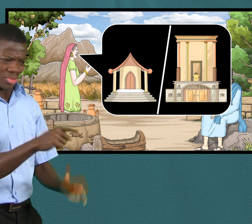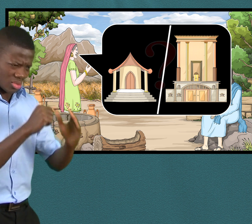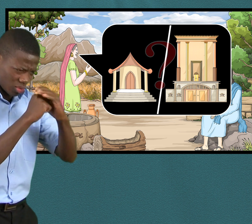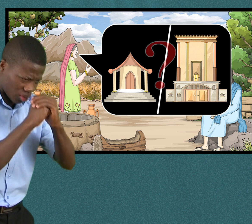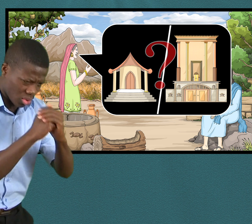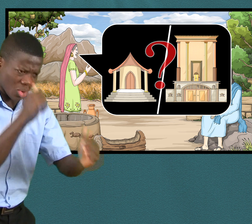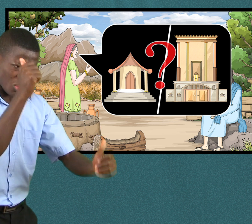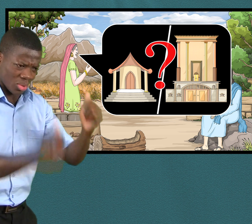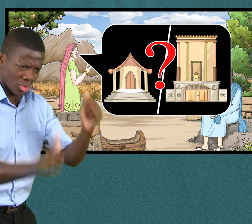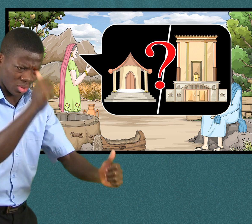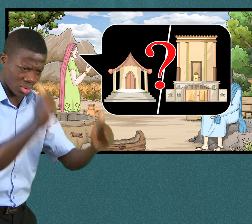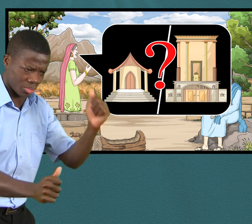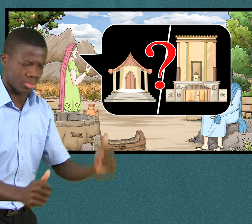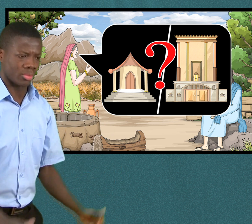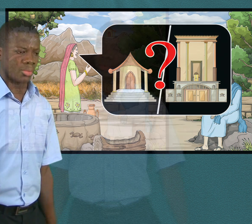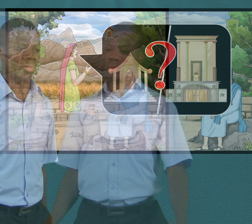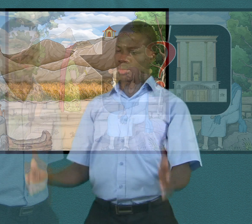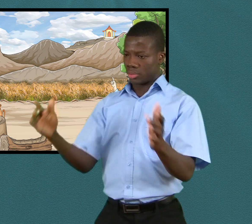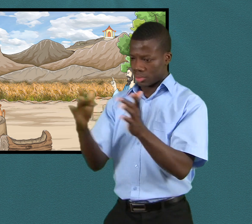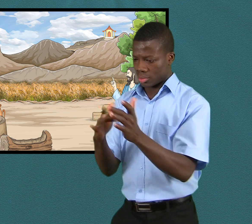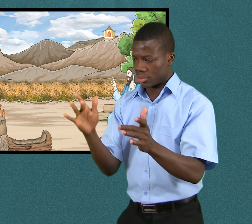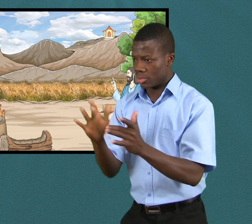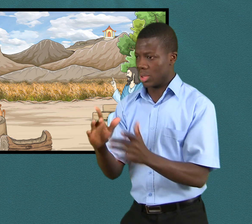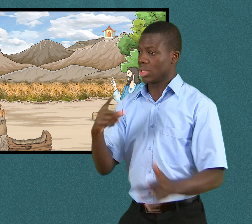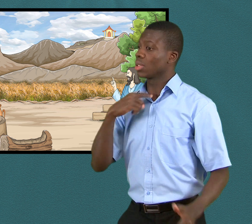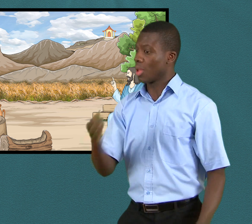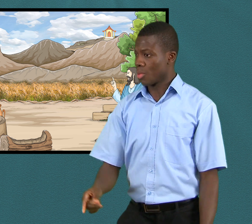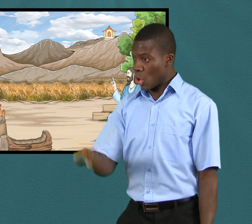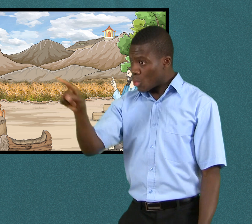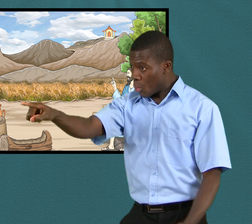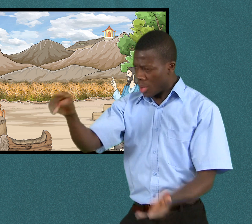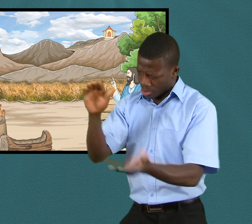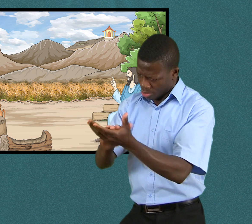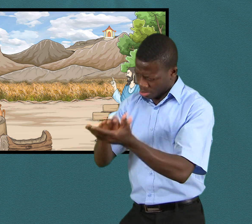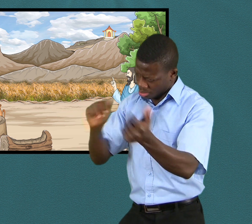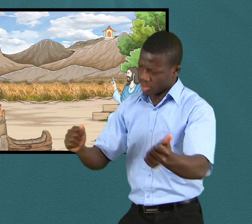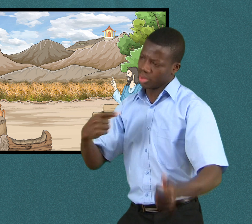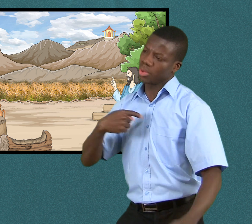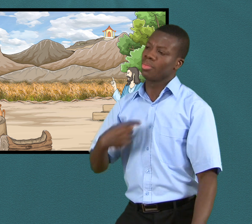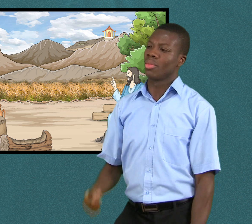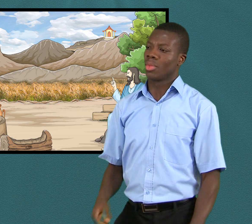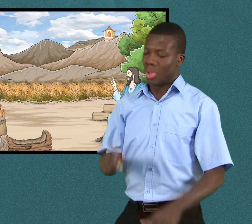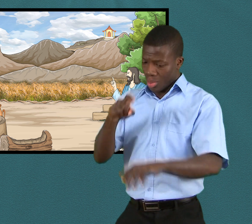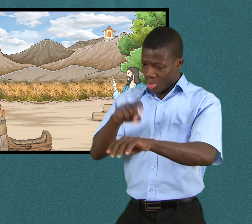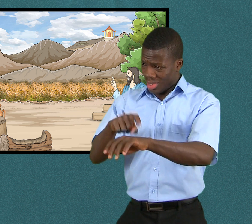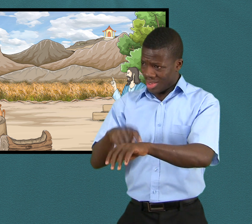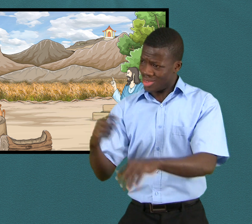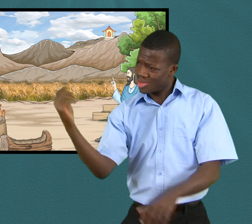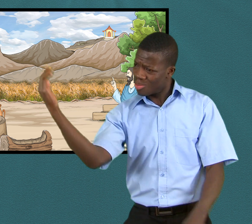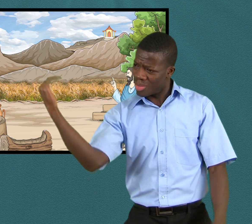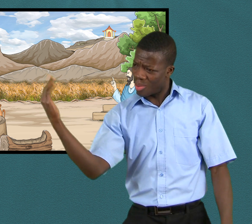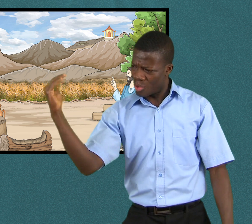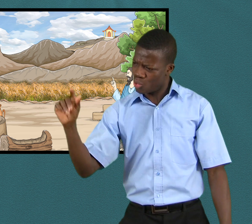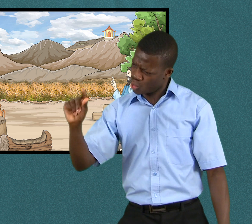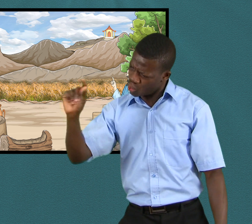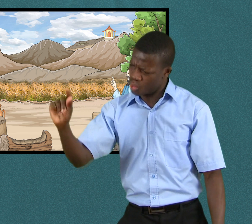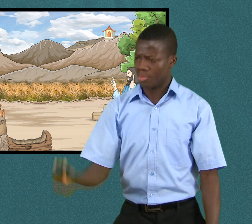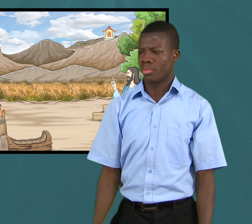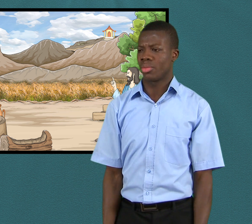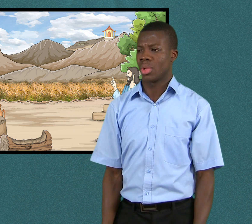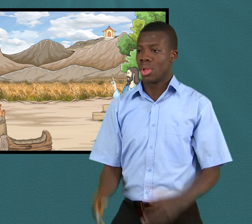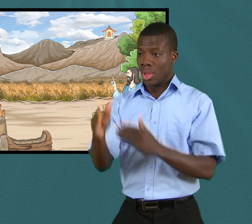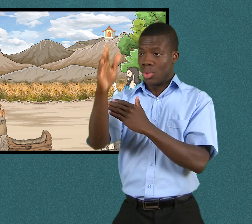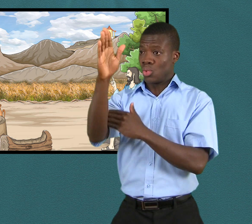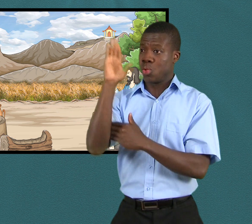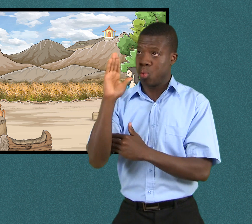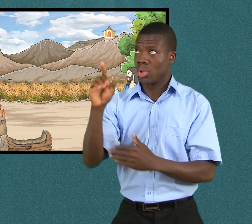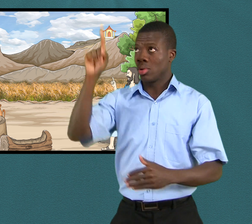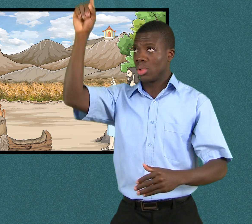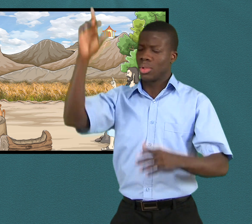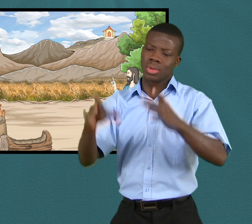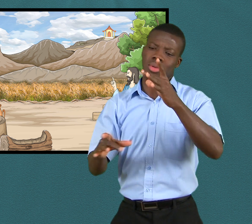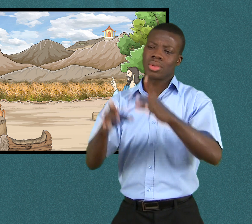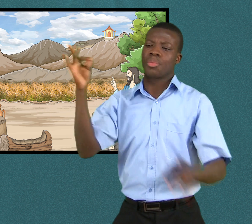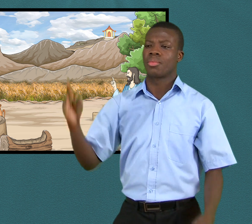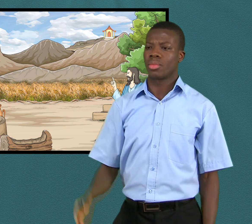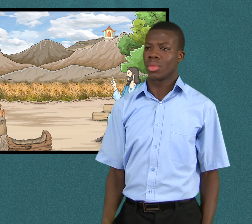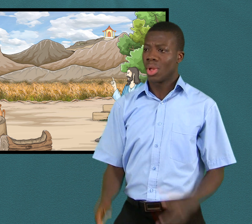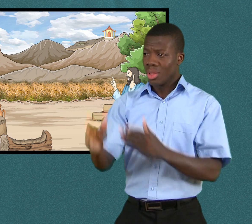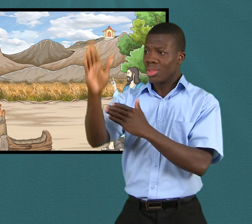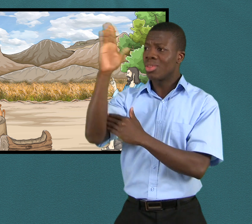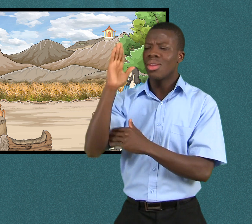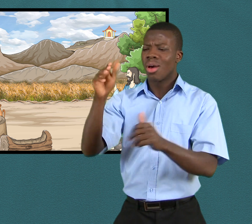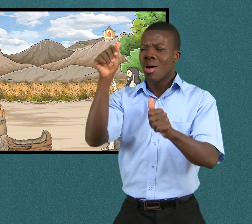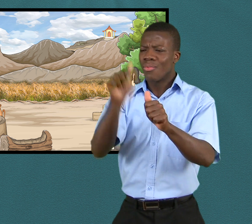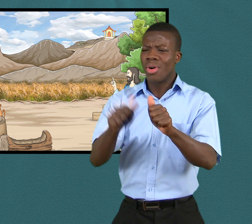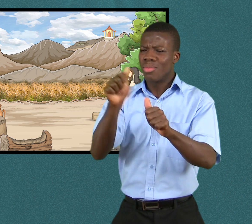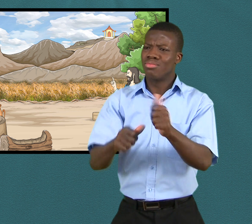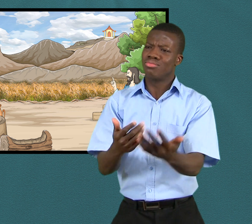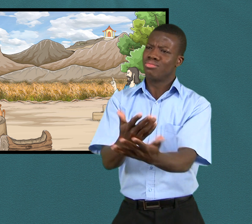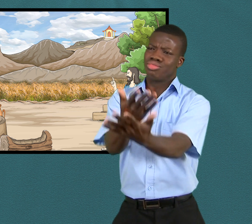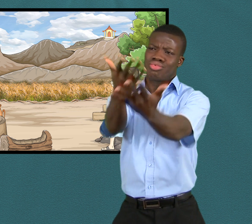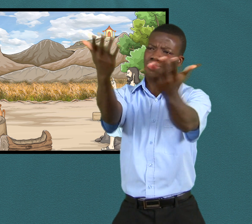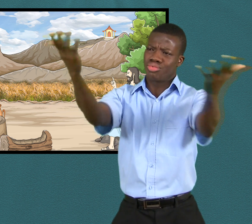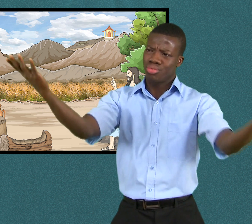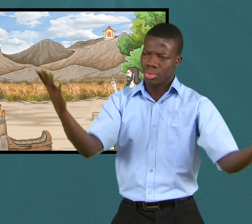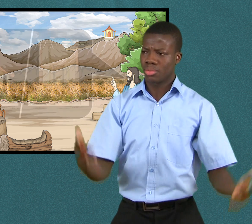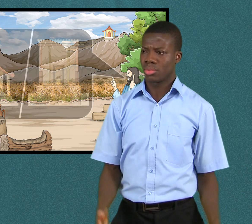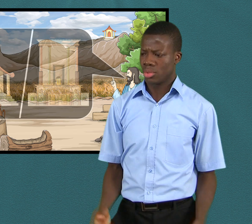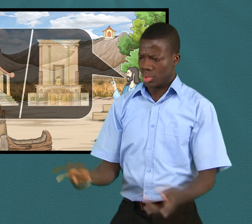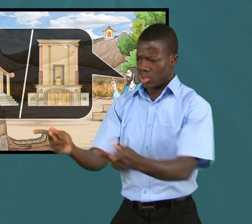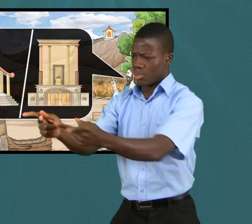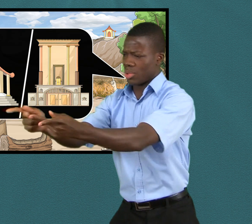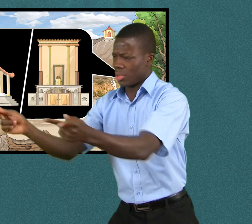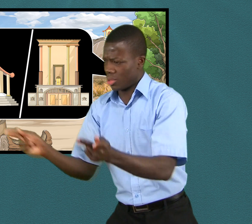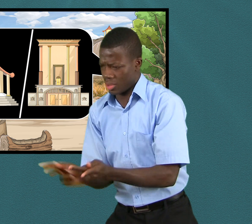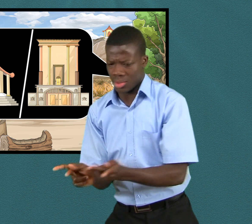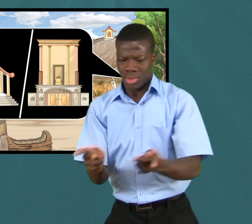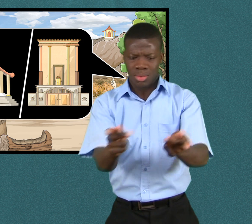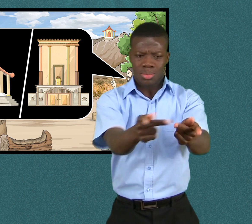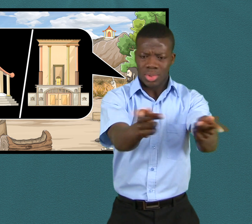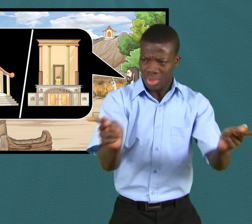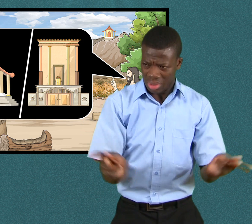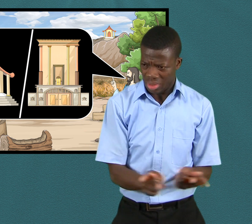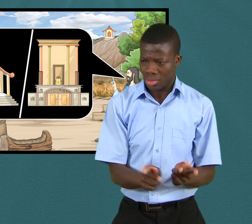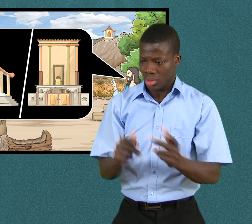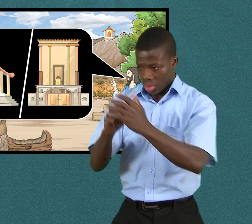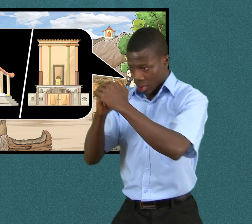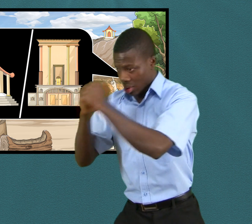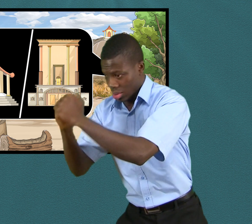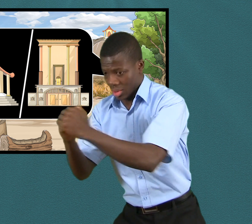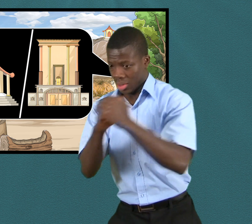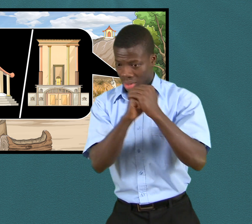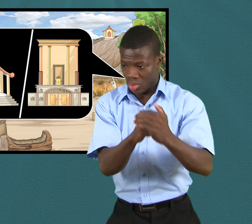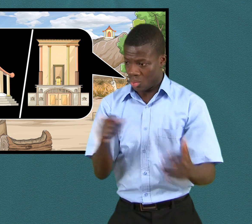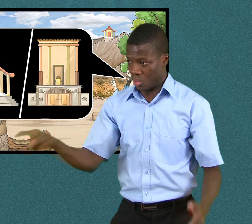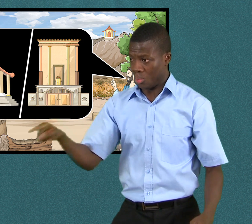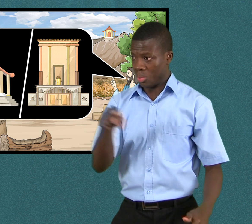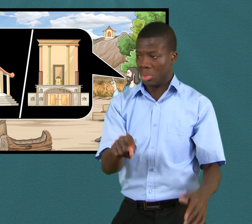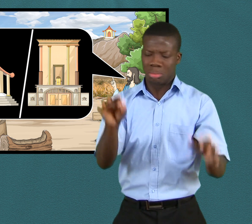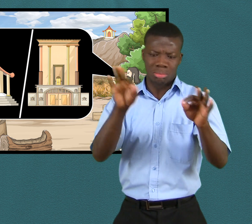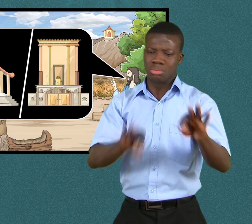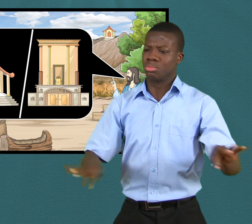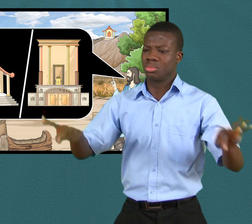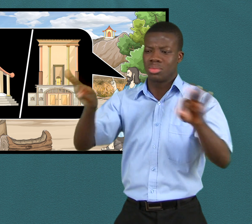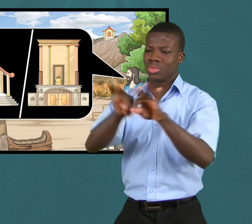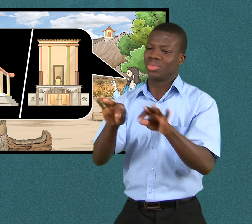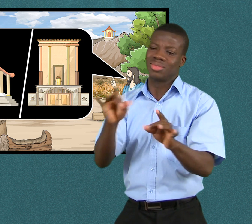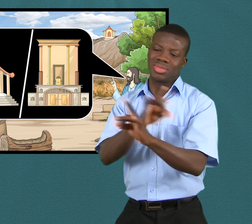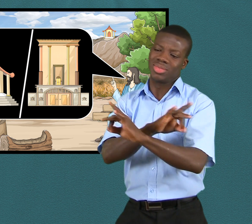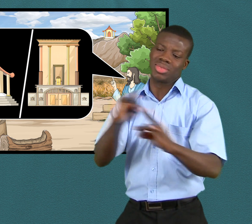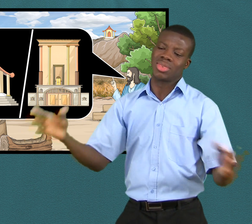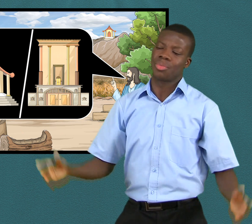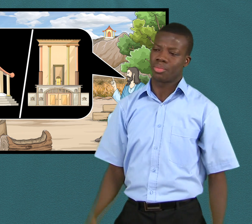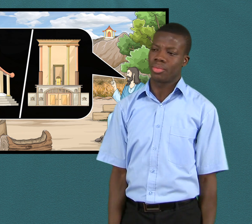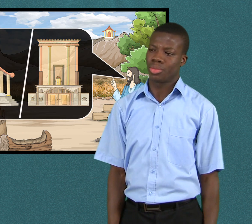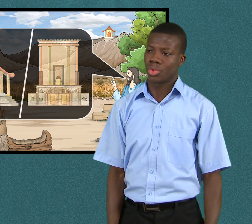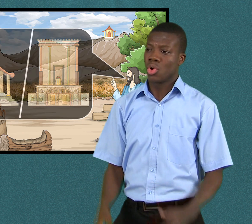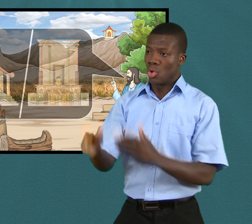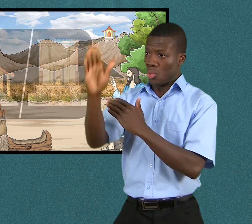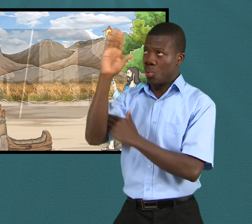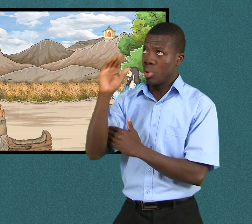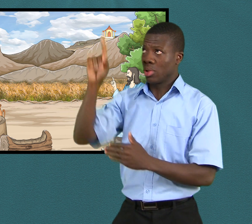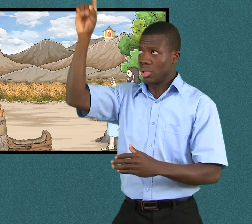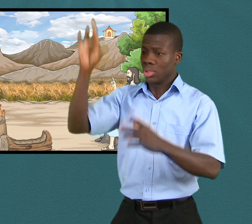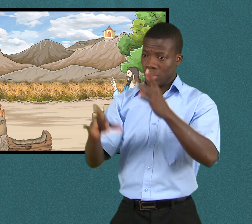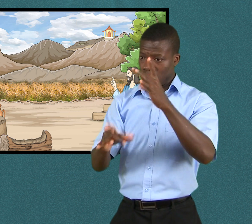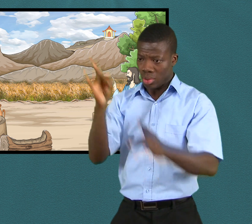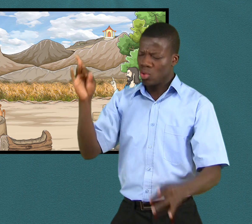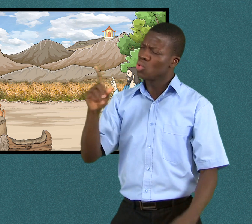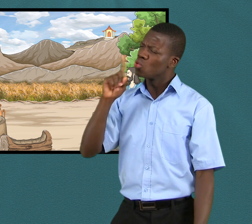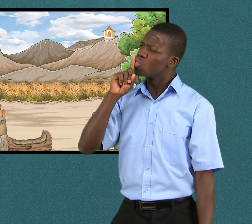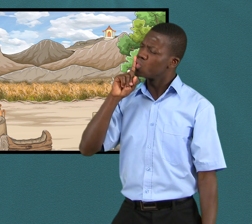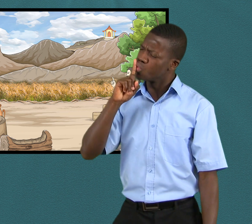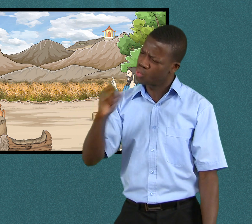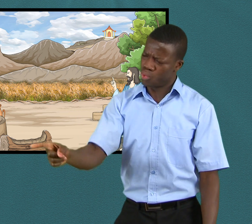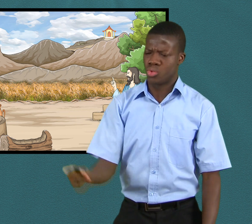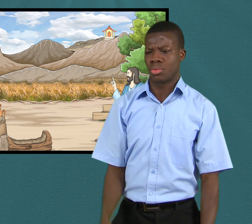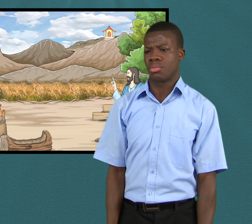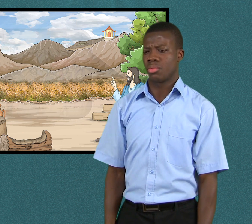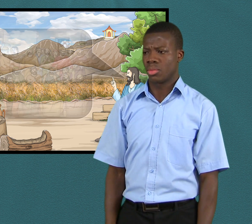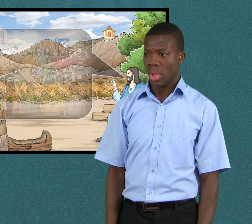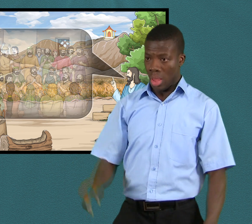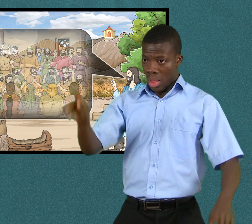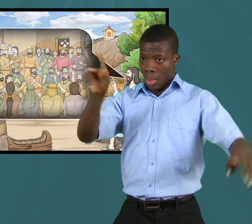“Believe Me, woman,” Jesus replied, “a time is coming when you will worship the Father neither on this mountain nor in Jerusalem.